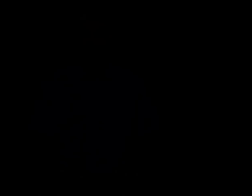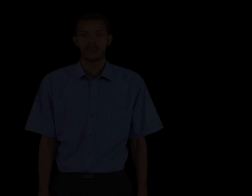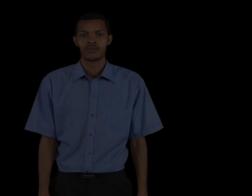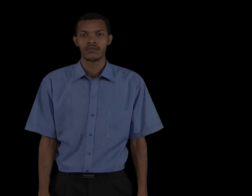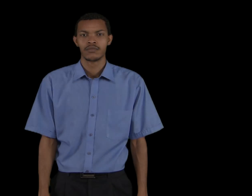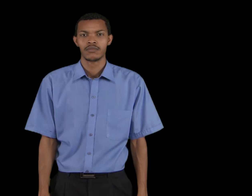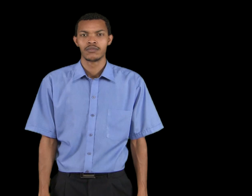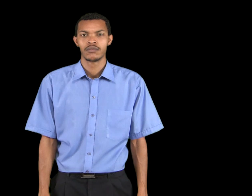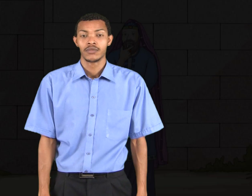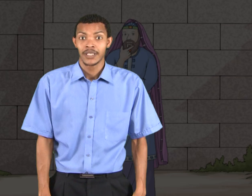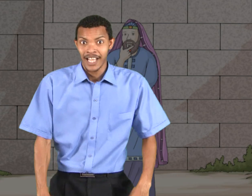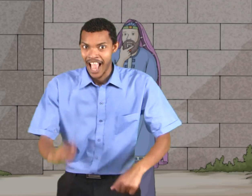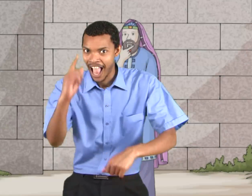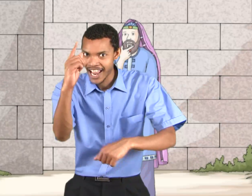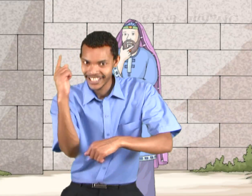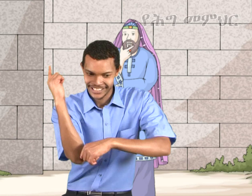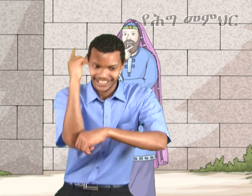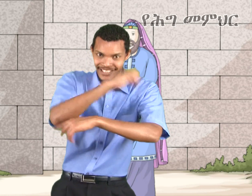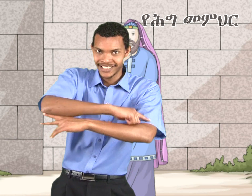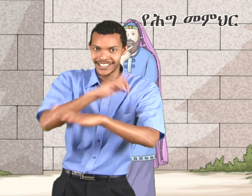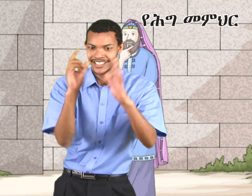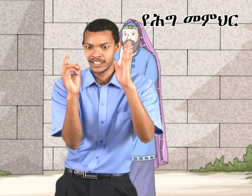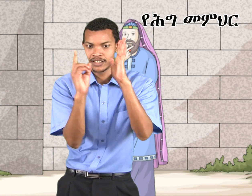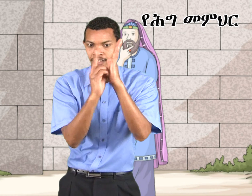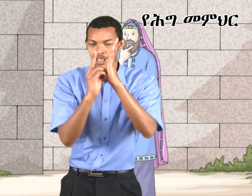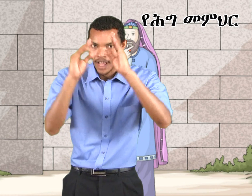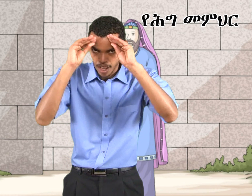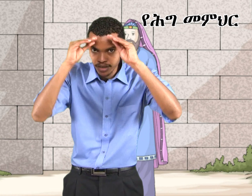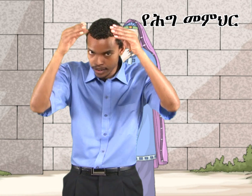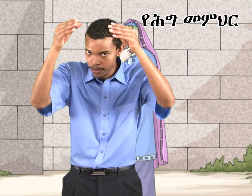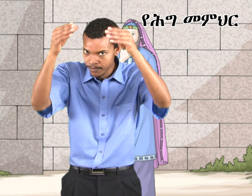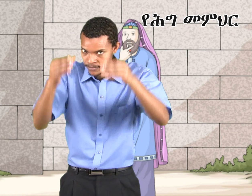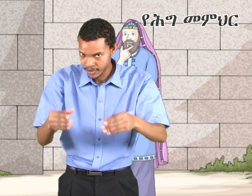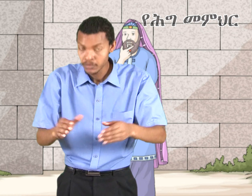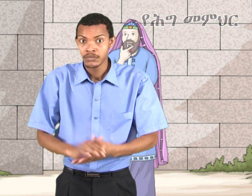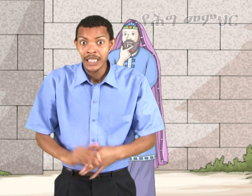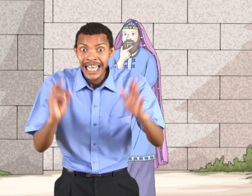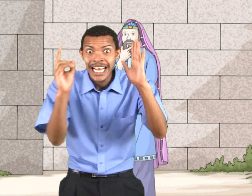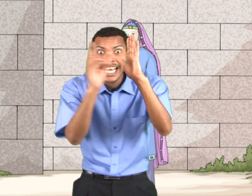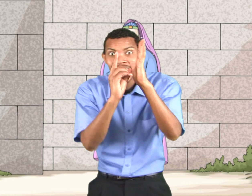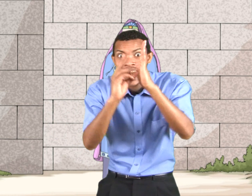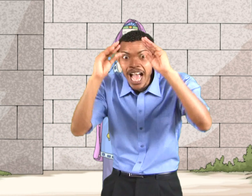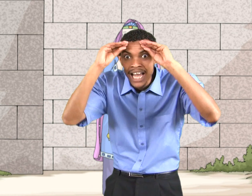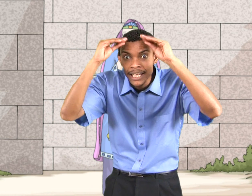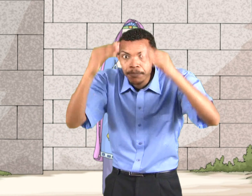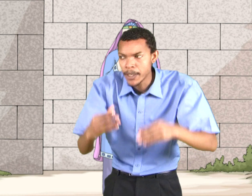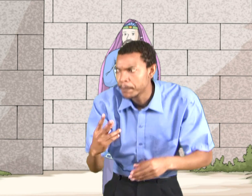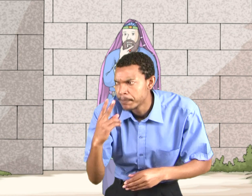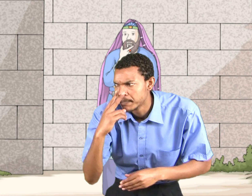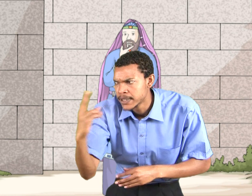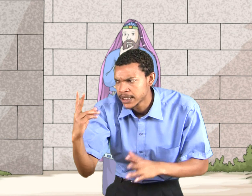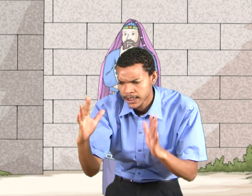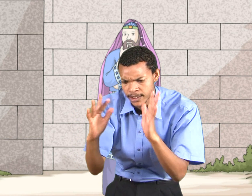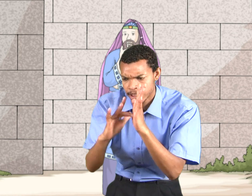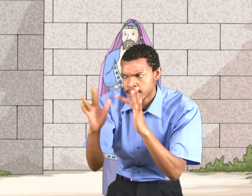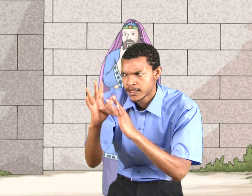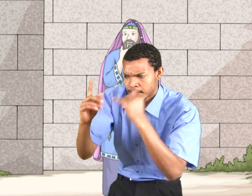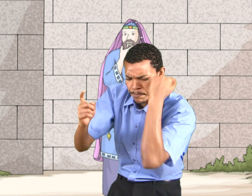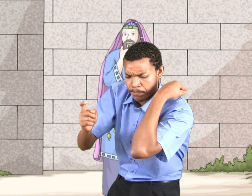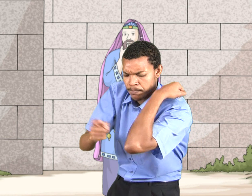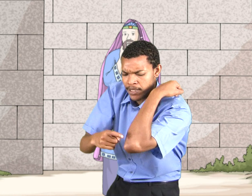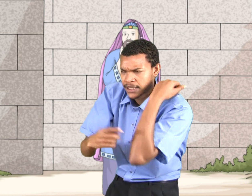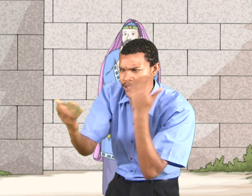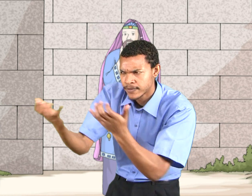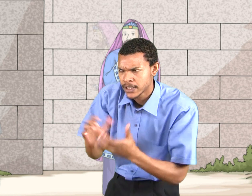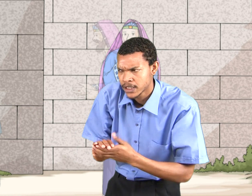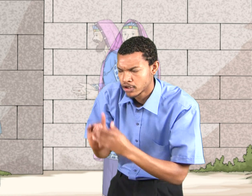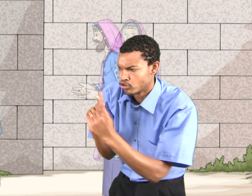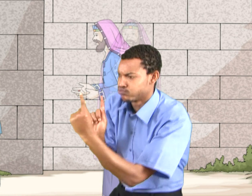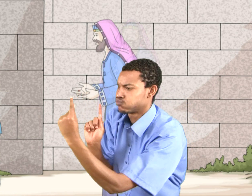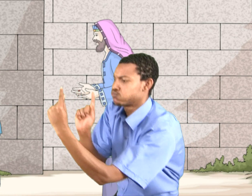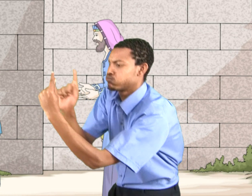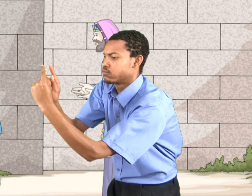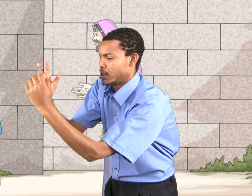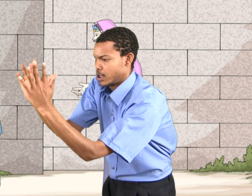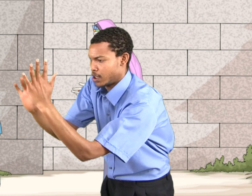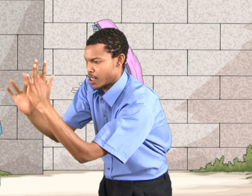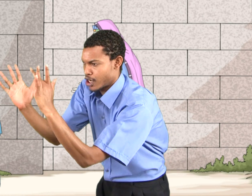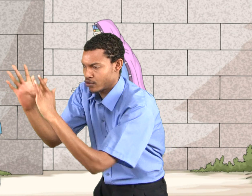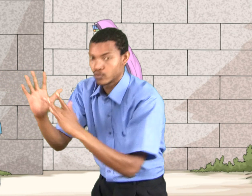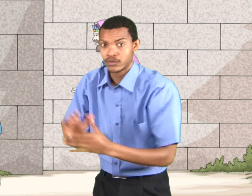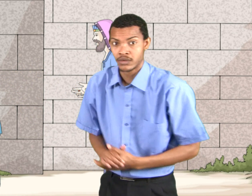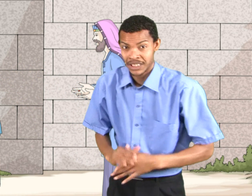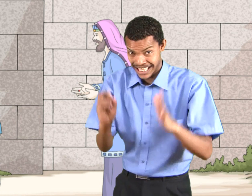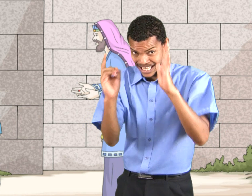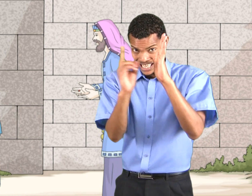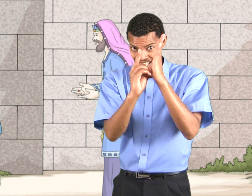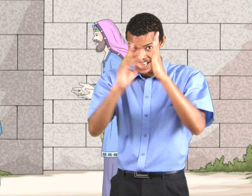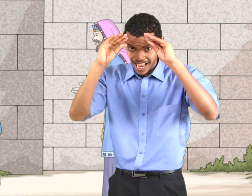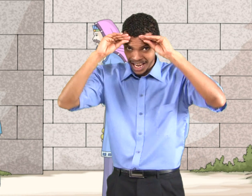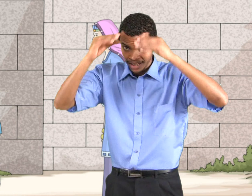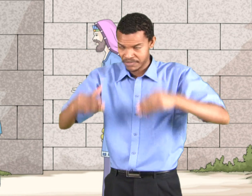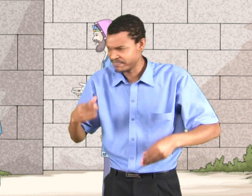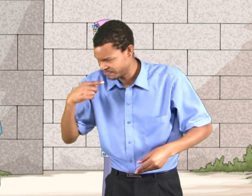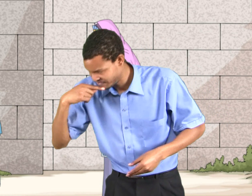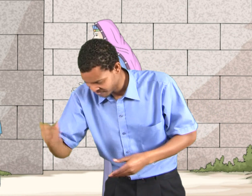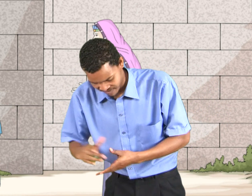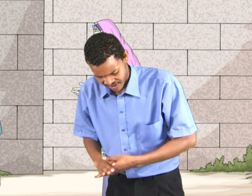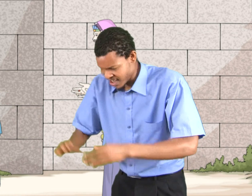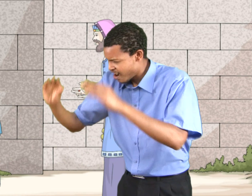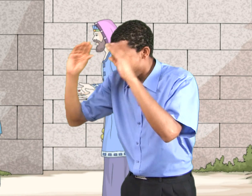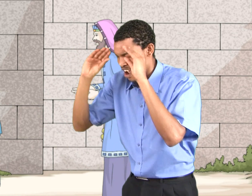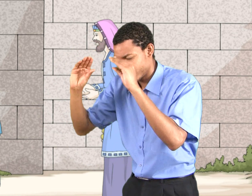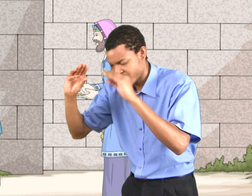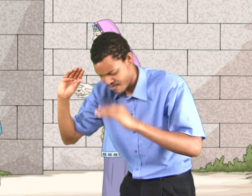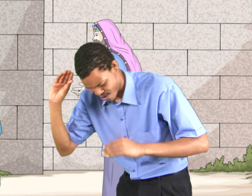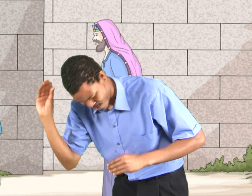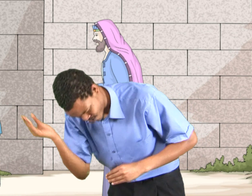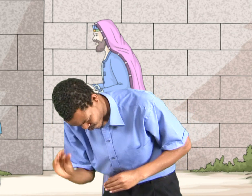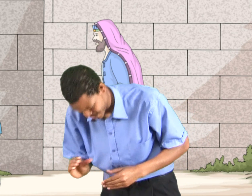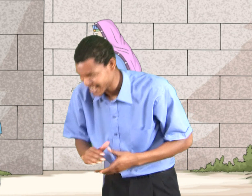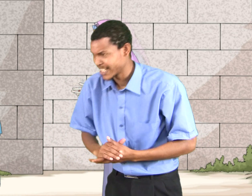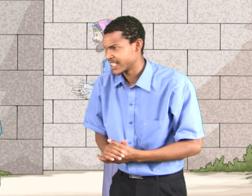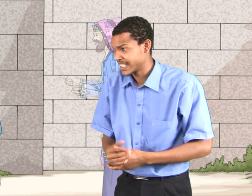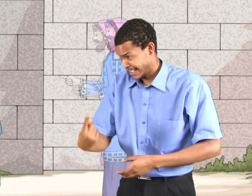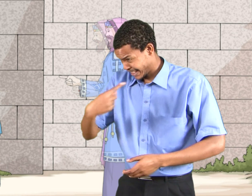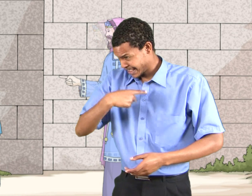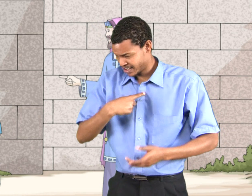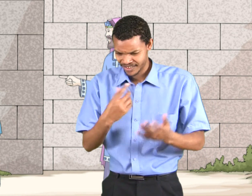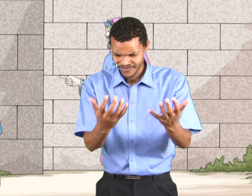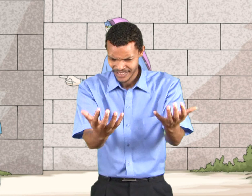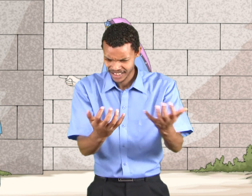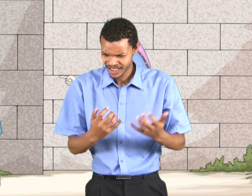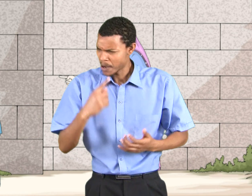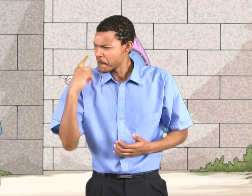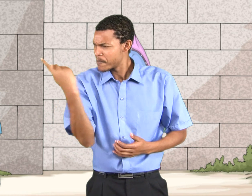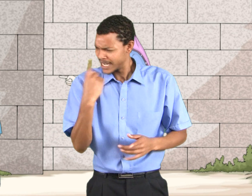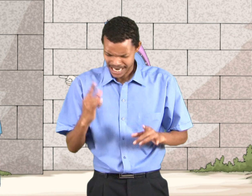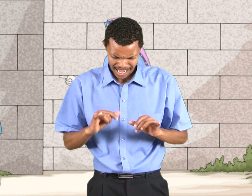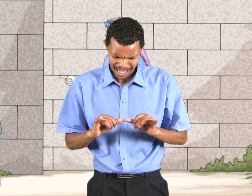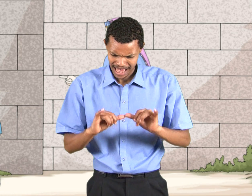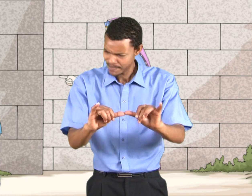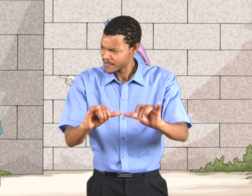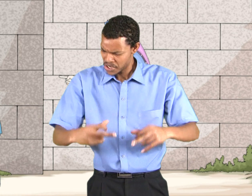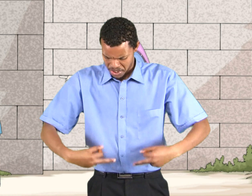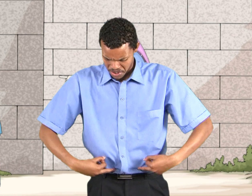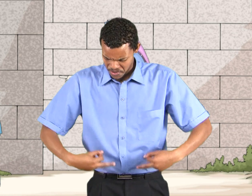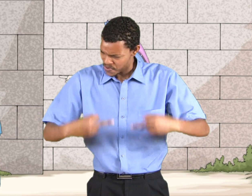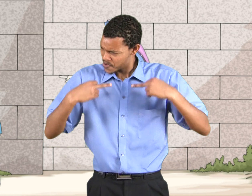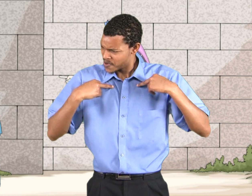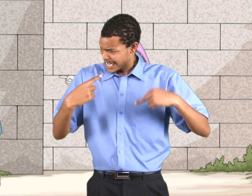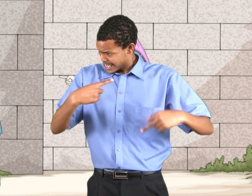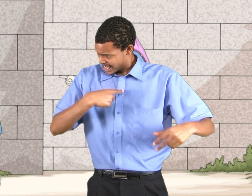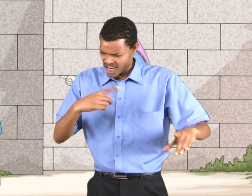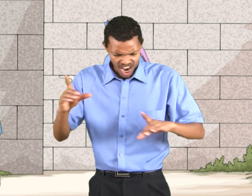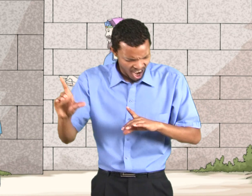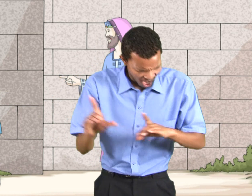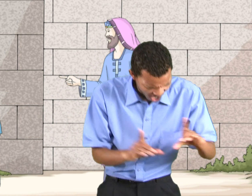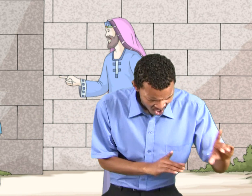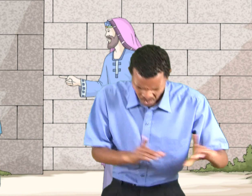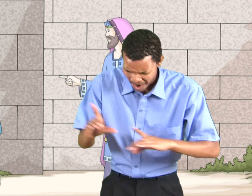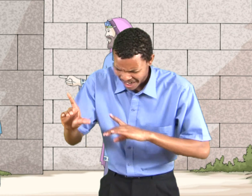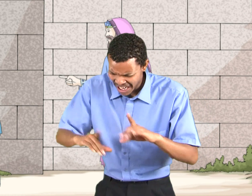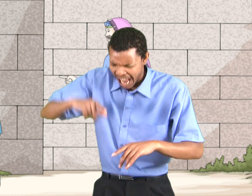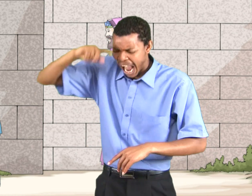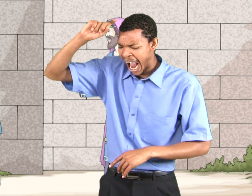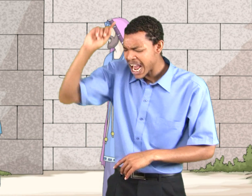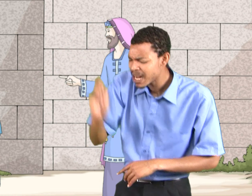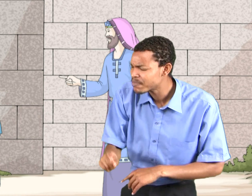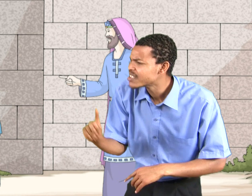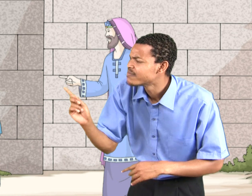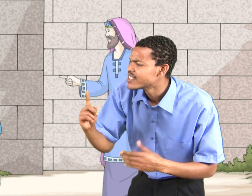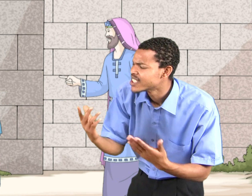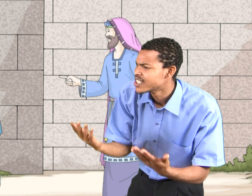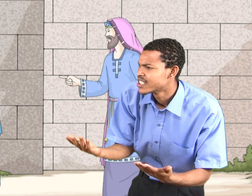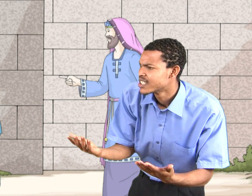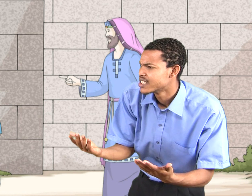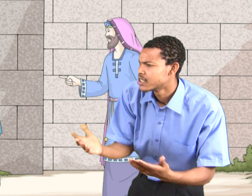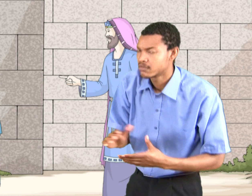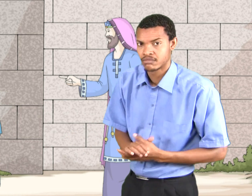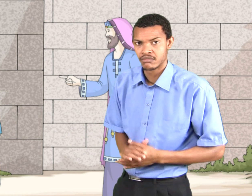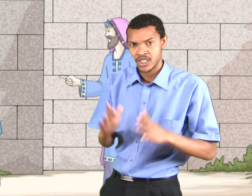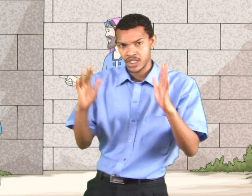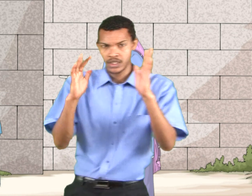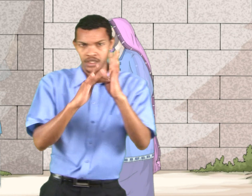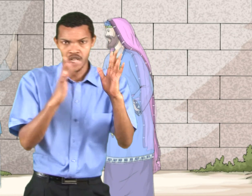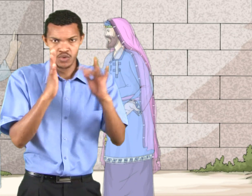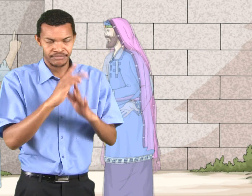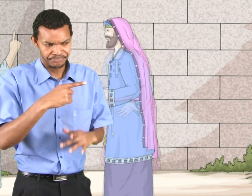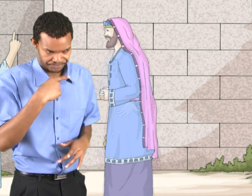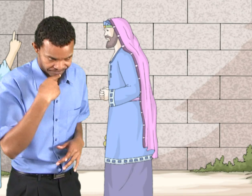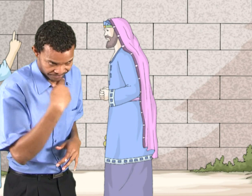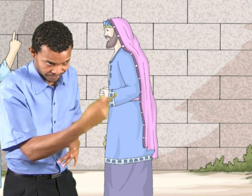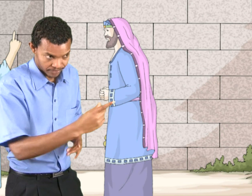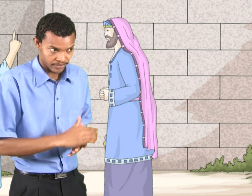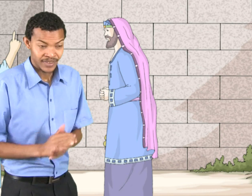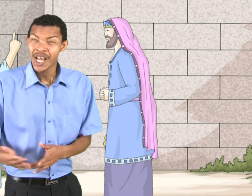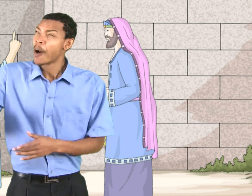One day an expert in the law stood up to test Him. “Teacher,” he asked, “what must I do to inherit eternal life?”